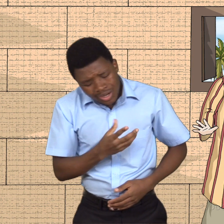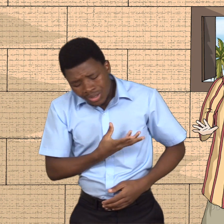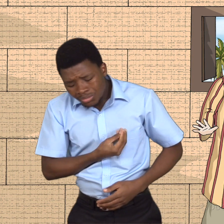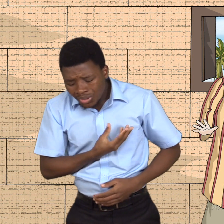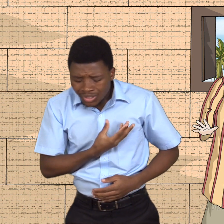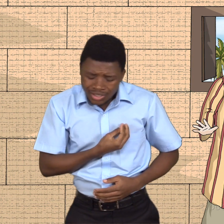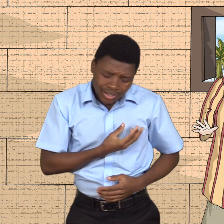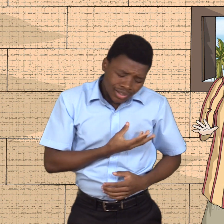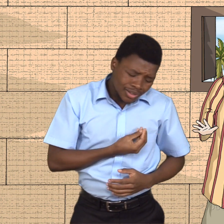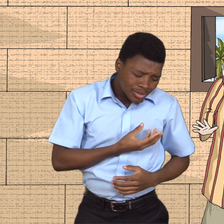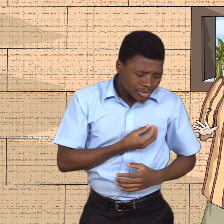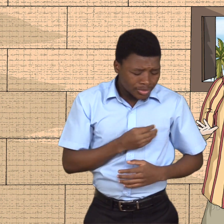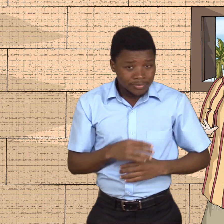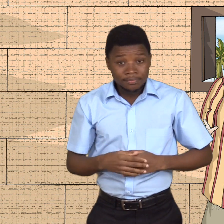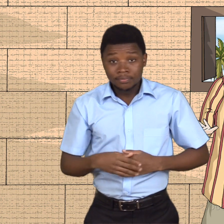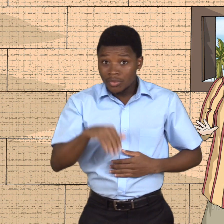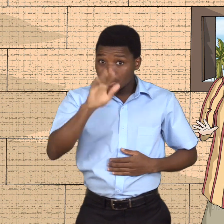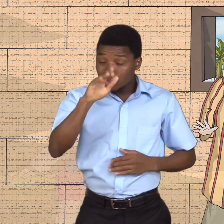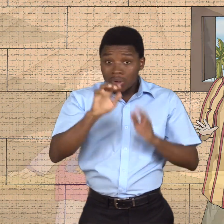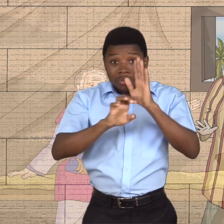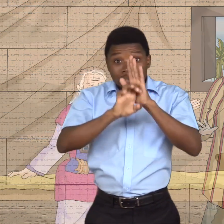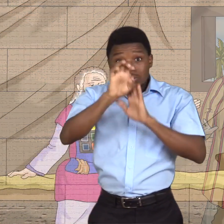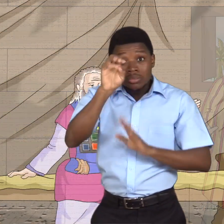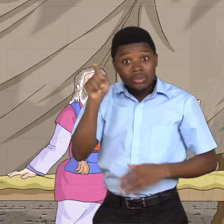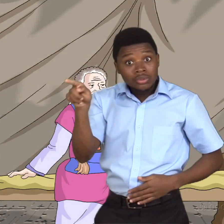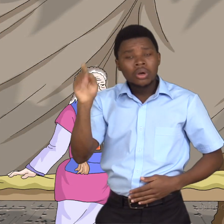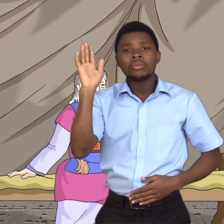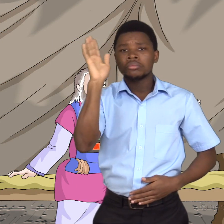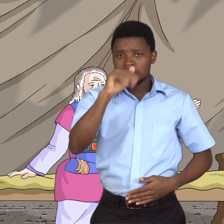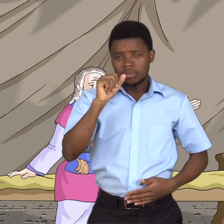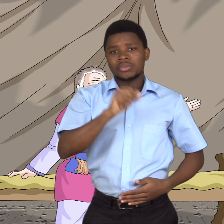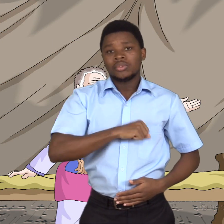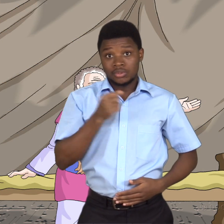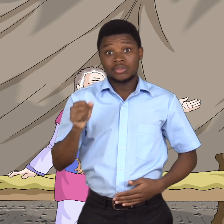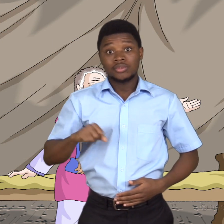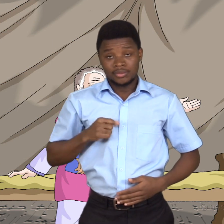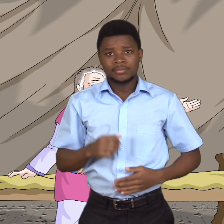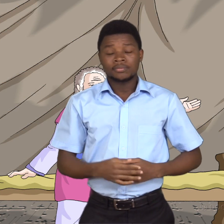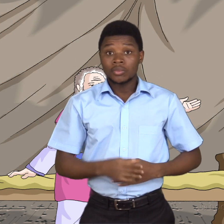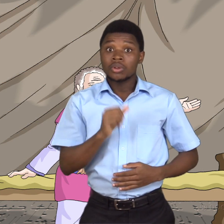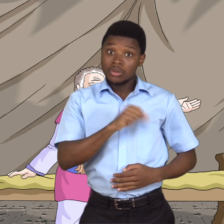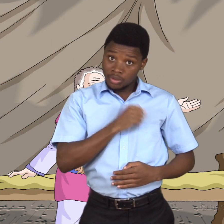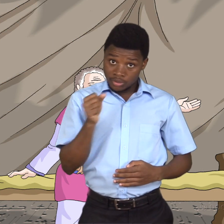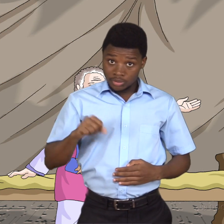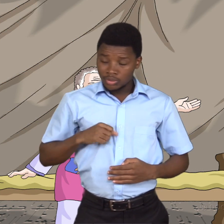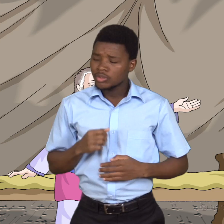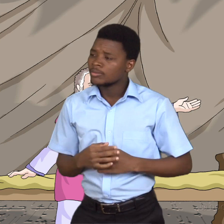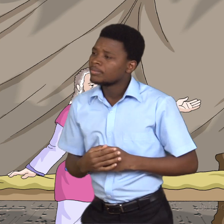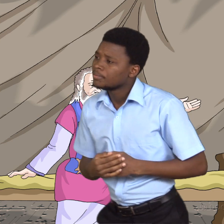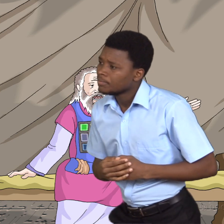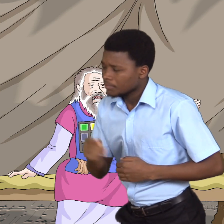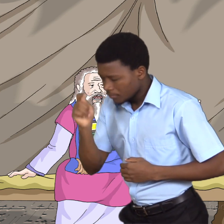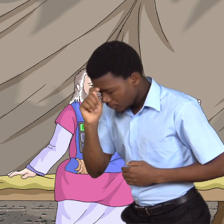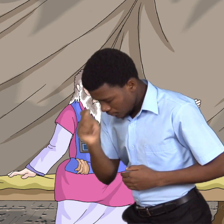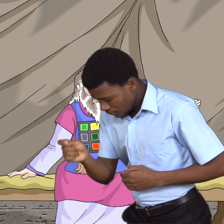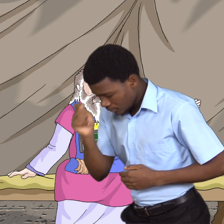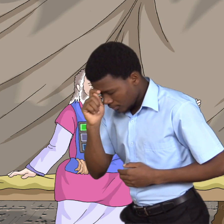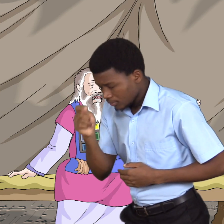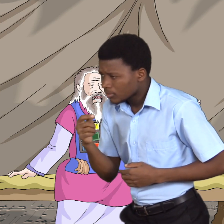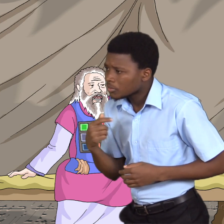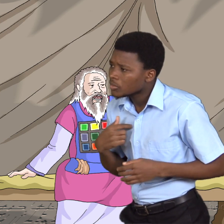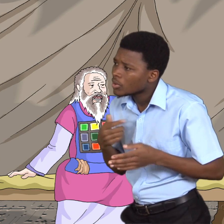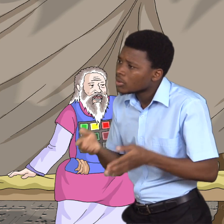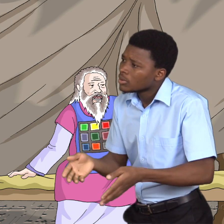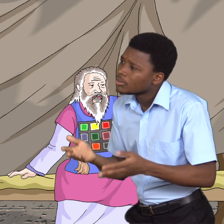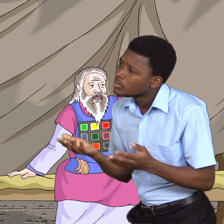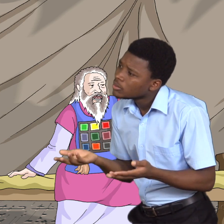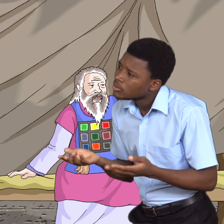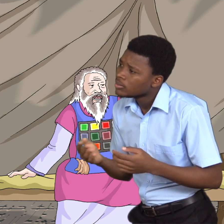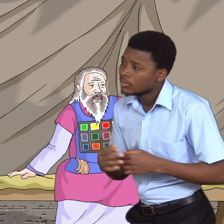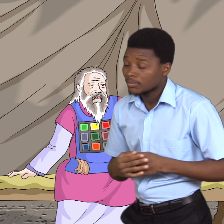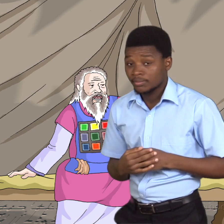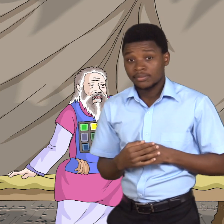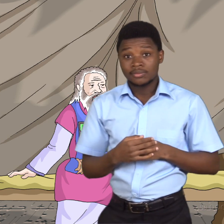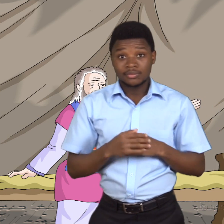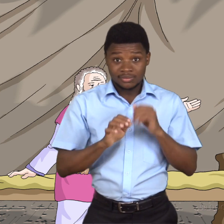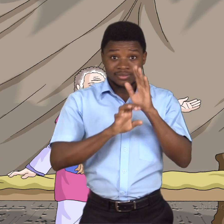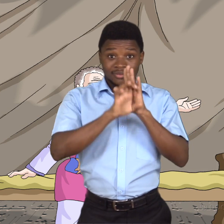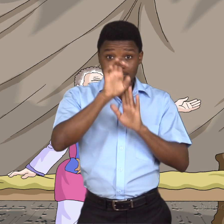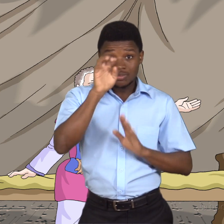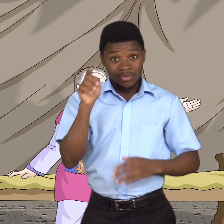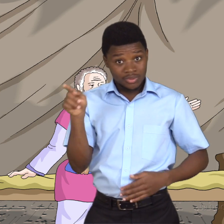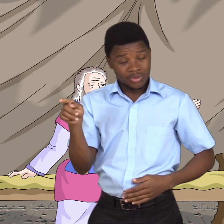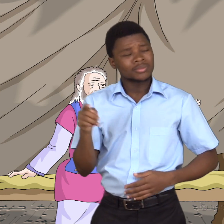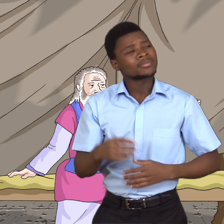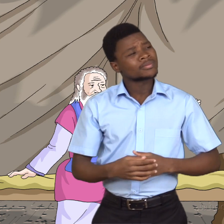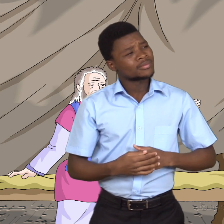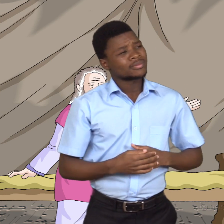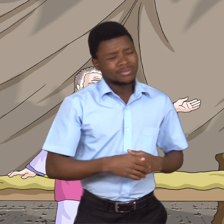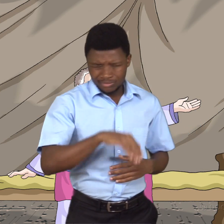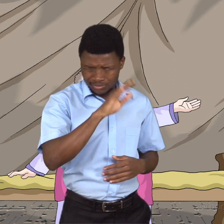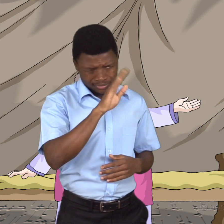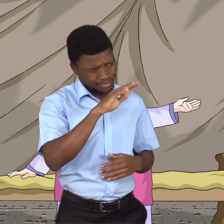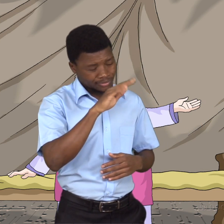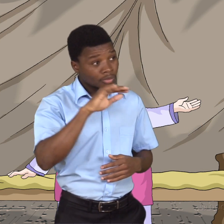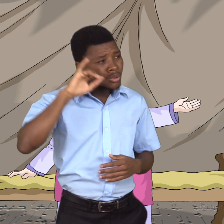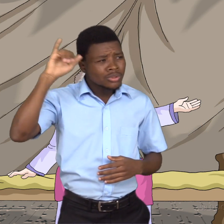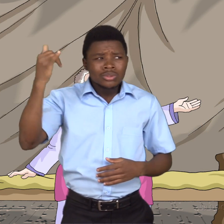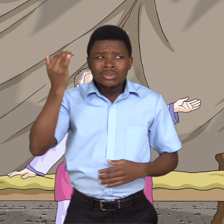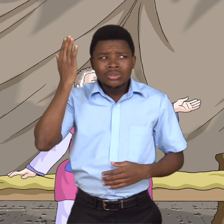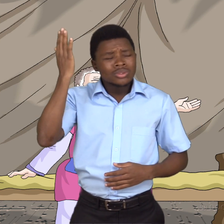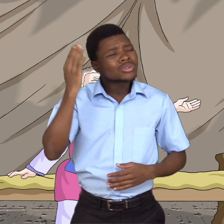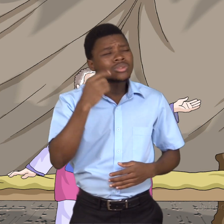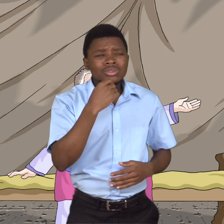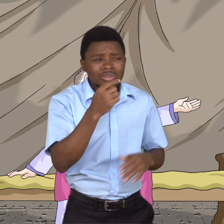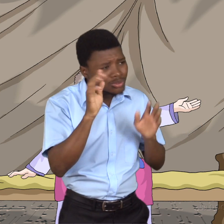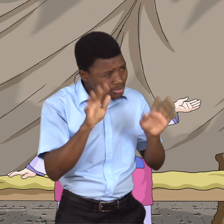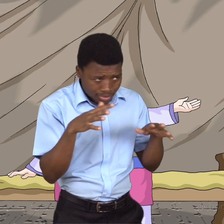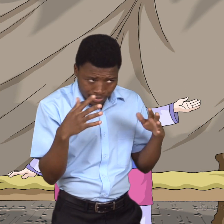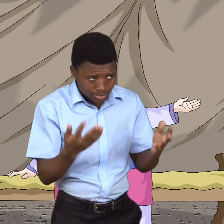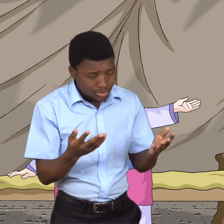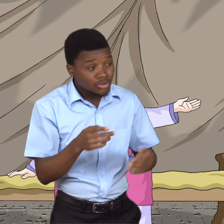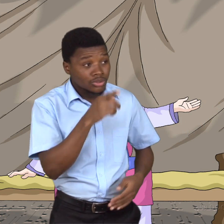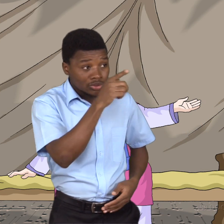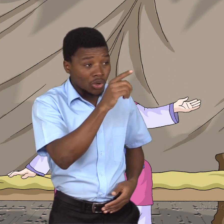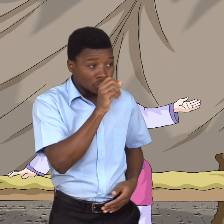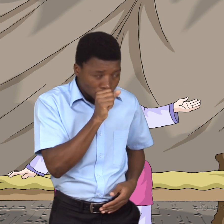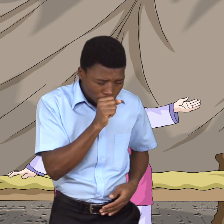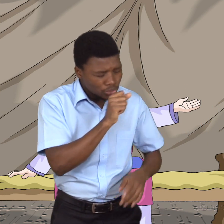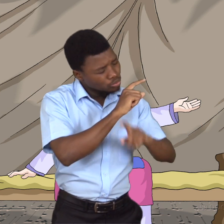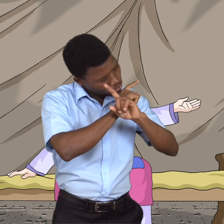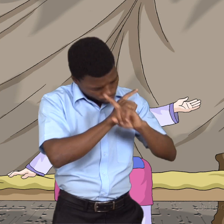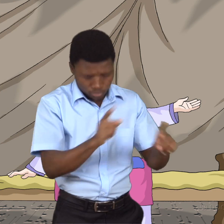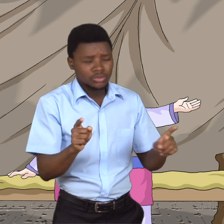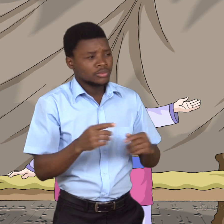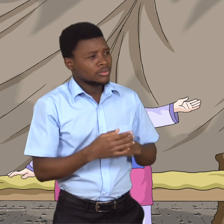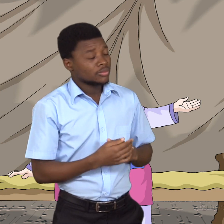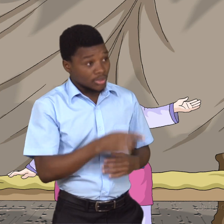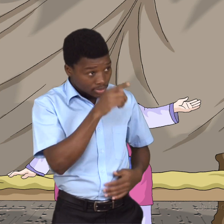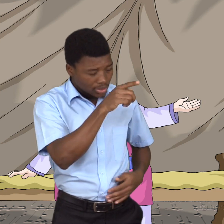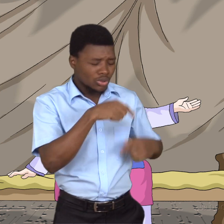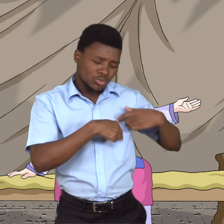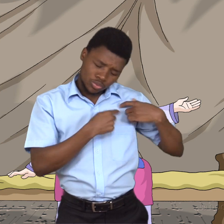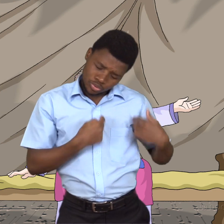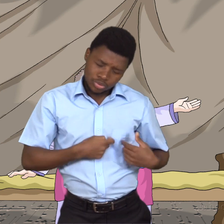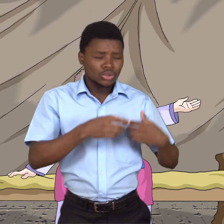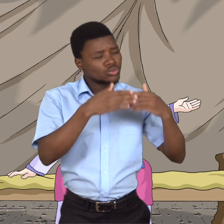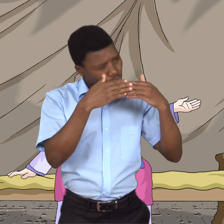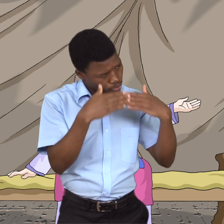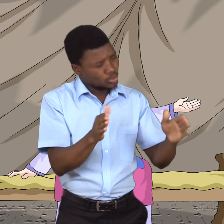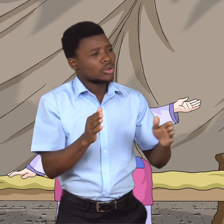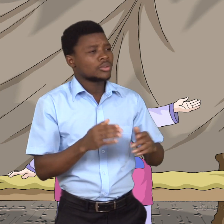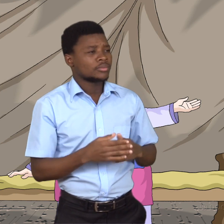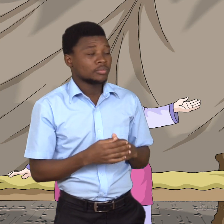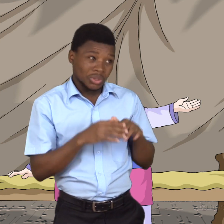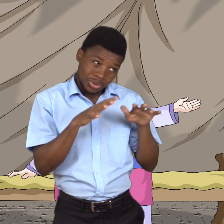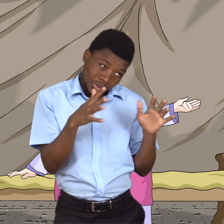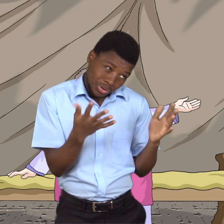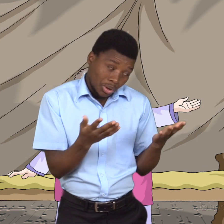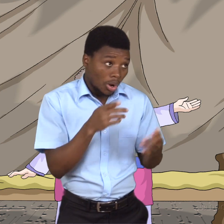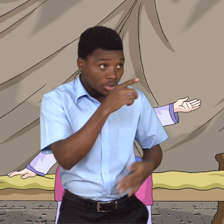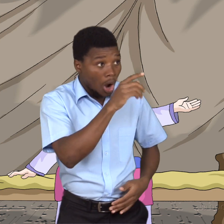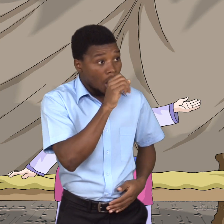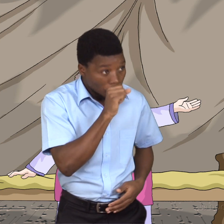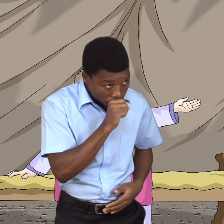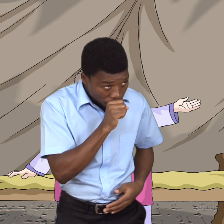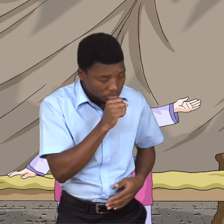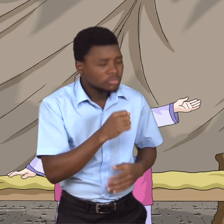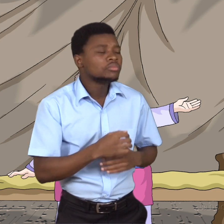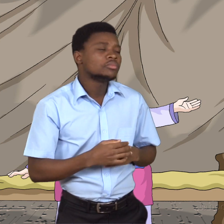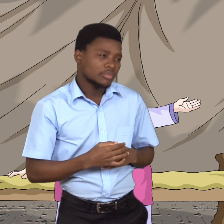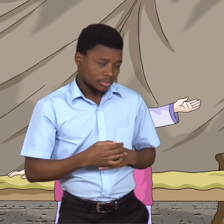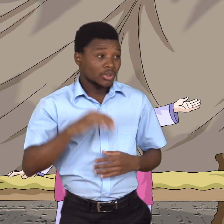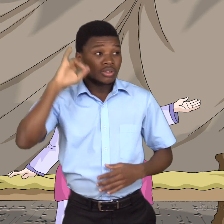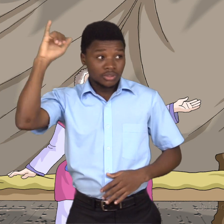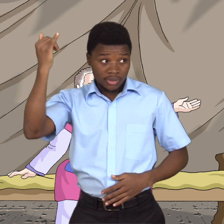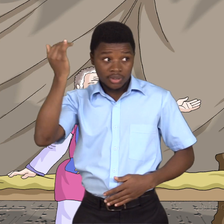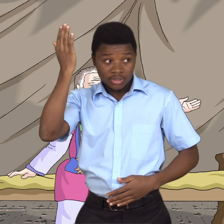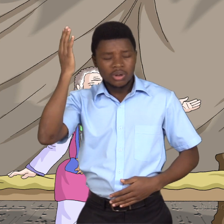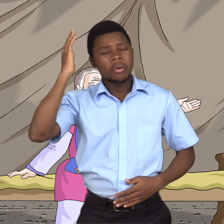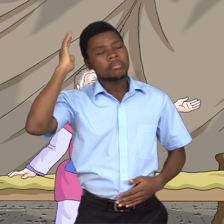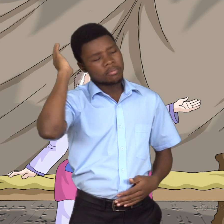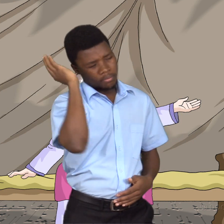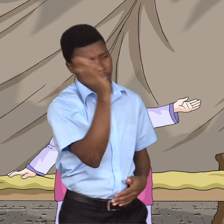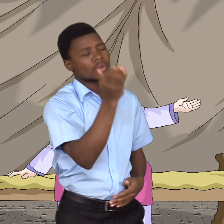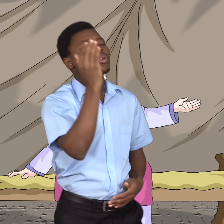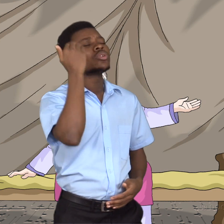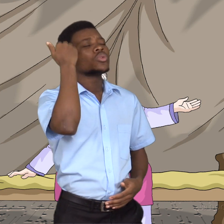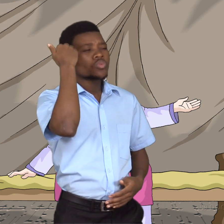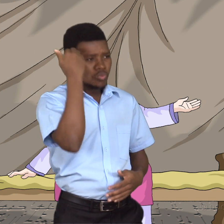He was afraid to tell Eli the vision, but Eli called to him and said, “Samuel, my son.” “Here I am,” answered Samuel. “What was the message He gave you?”